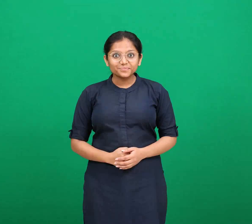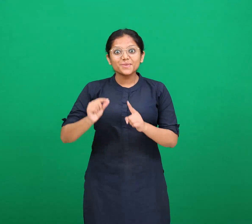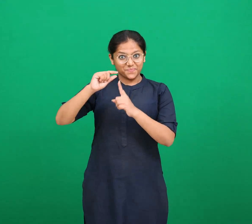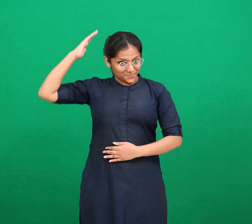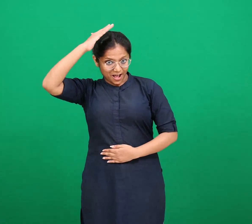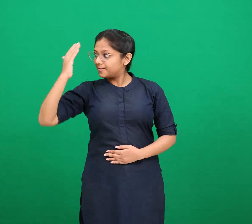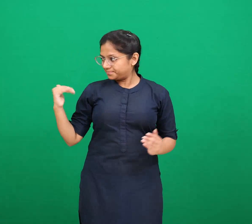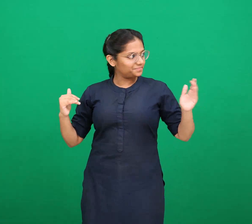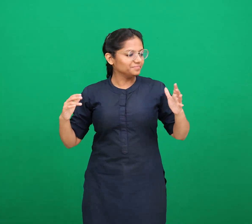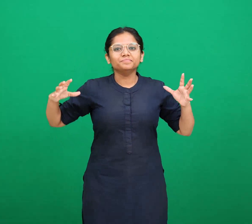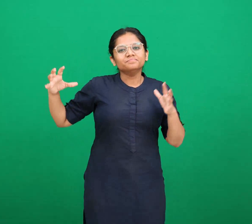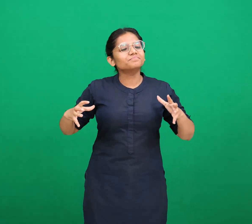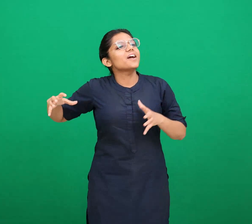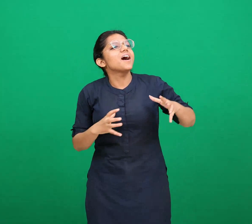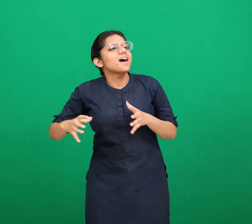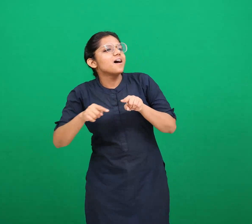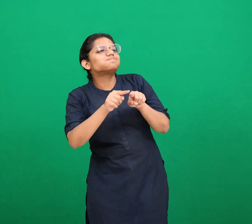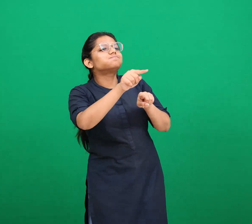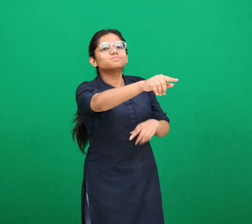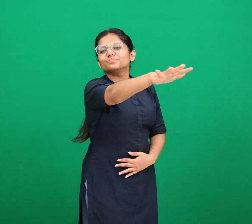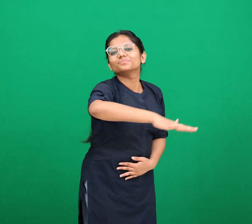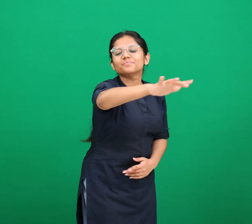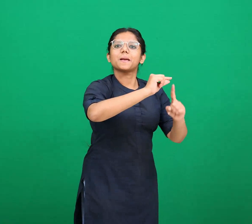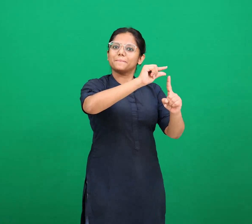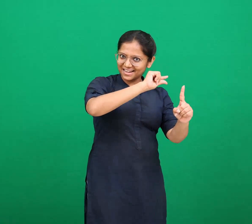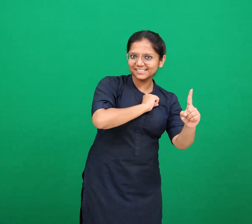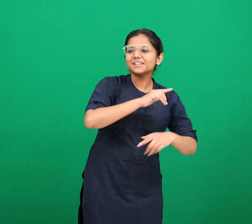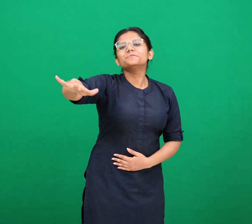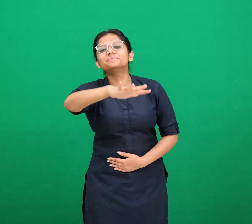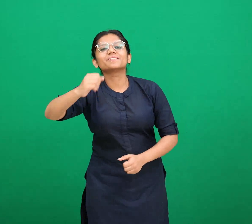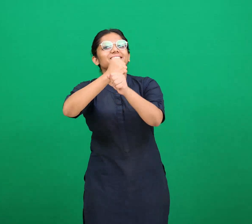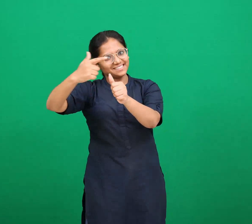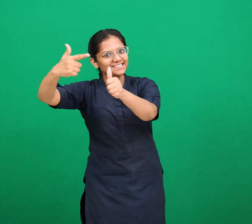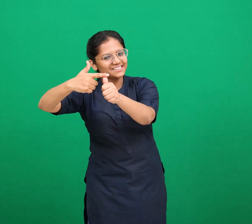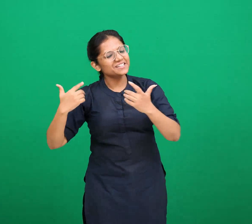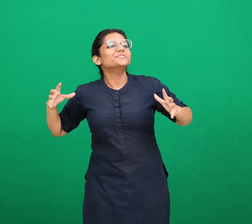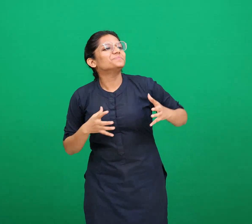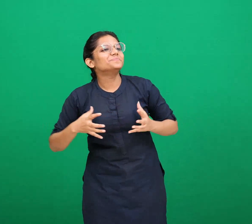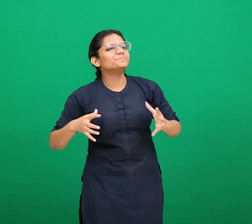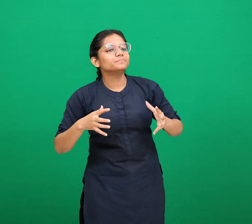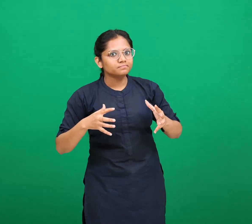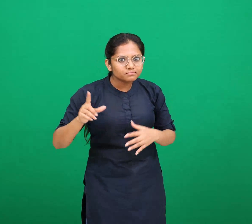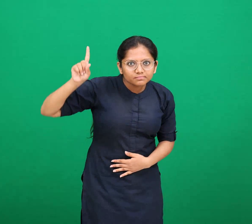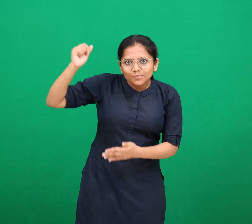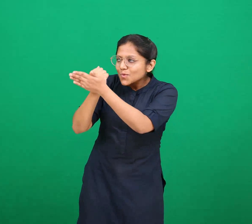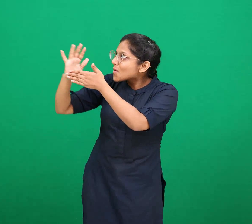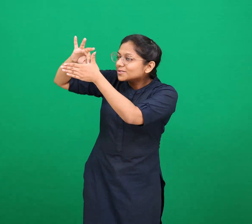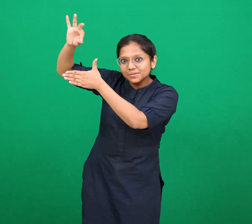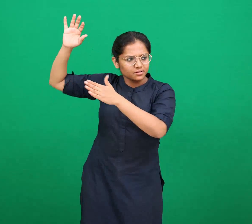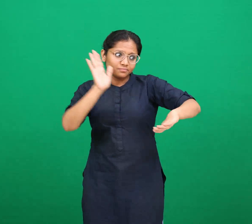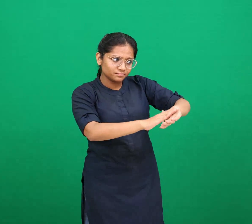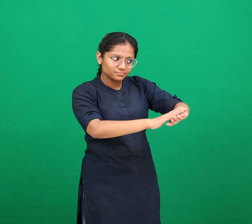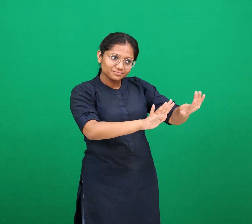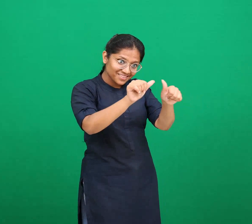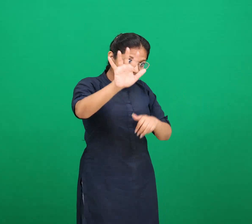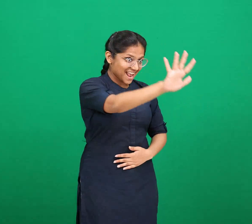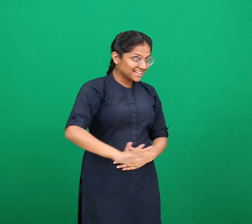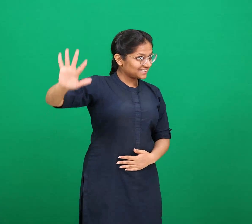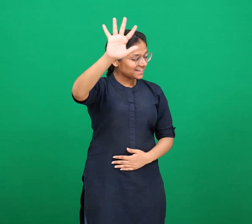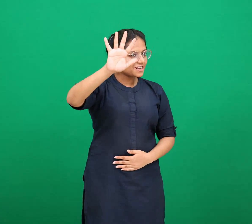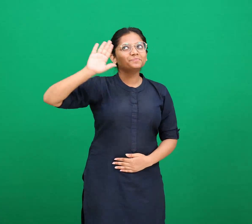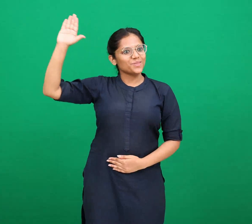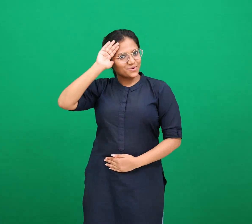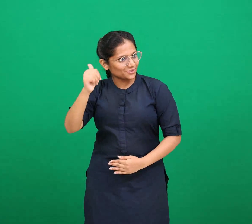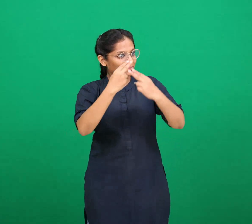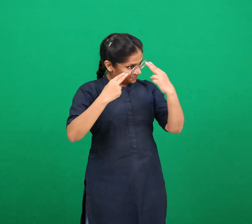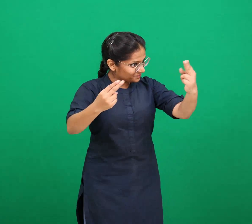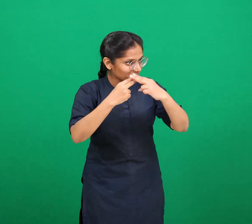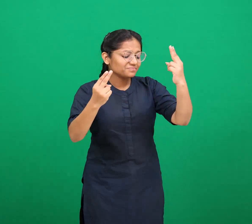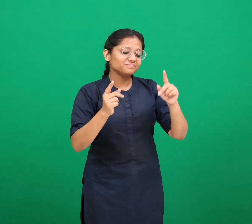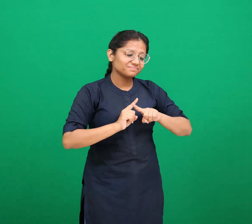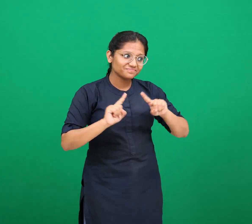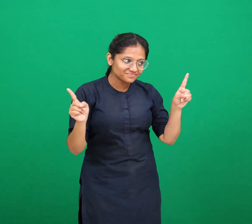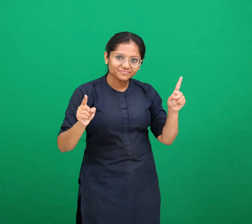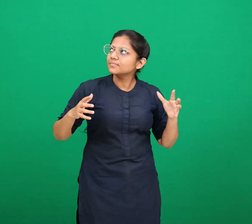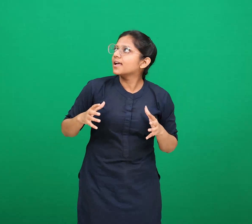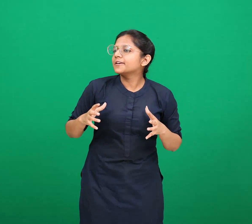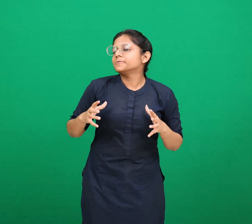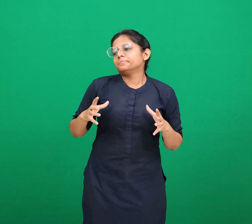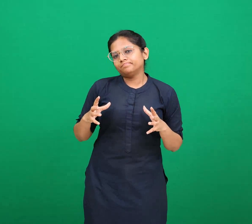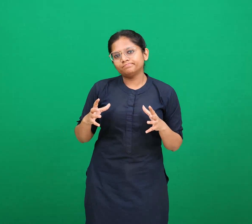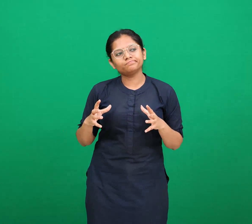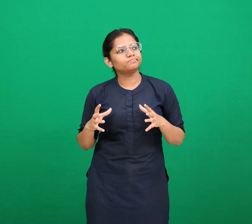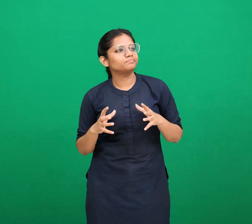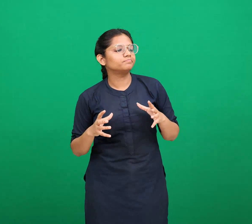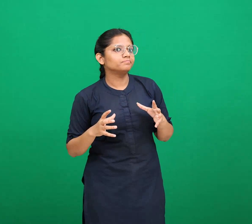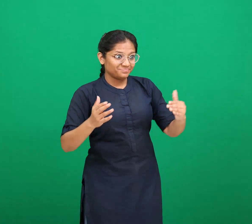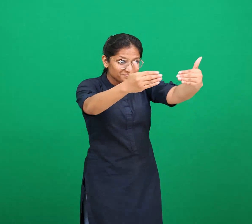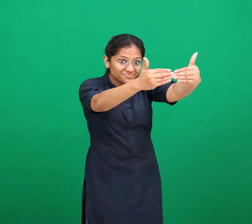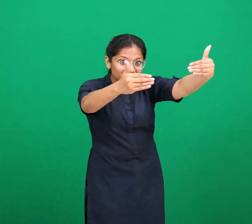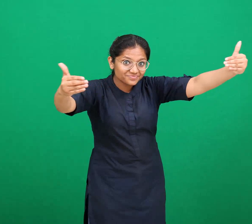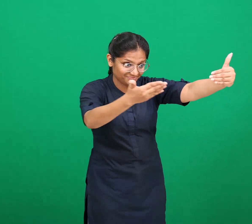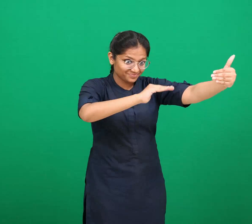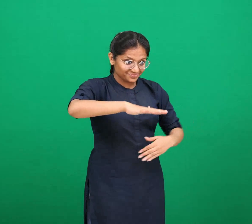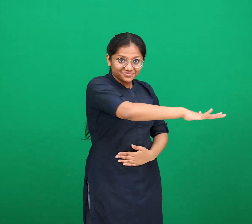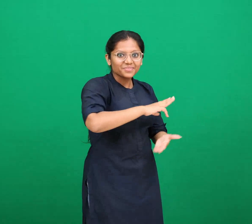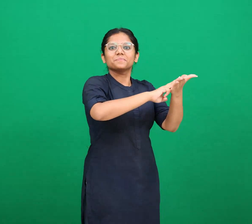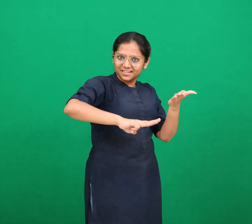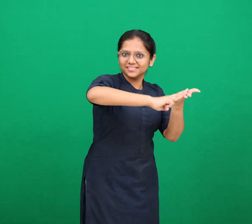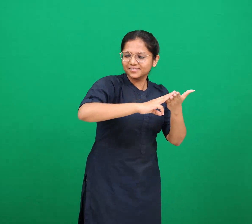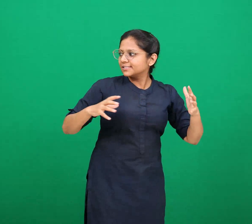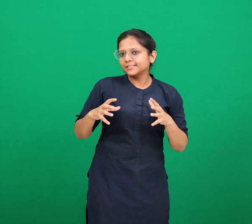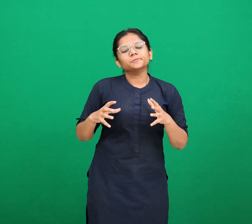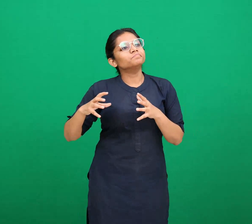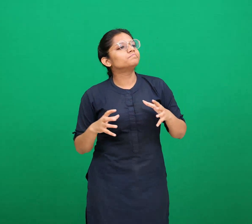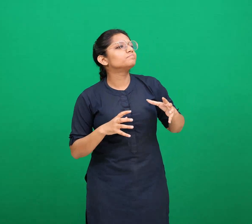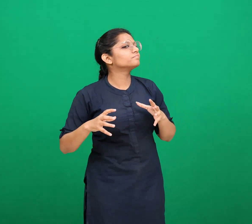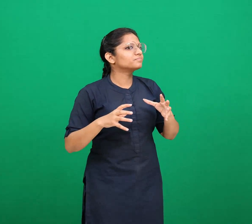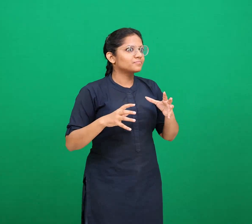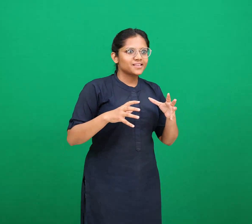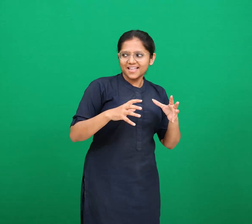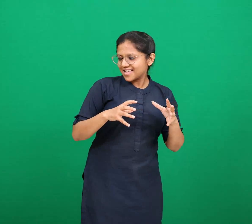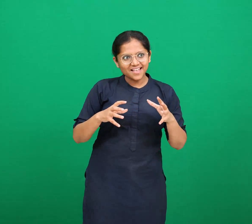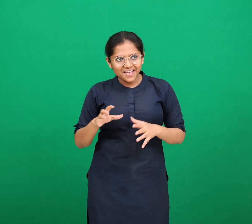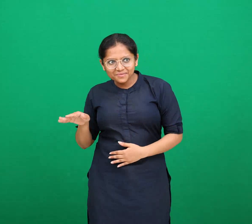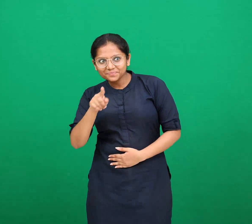After the Holy Spirit had prevented them from speaking the word in the province of Asia, they traveled through the region of Phrygia and Galatia.